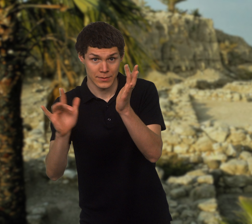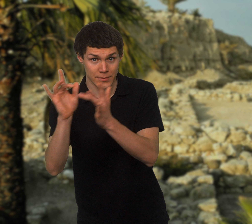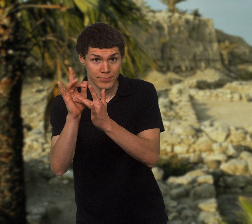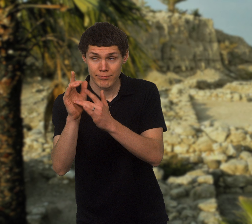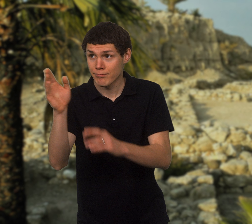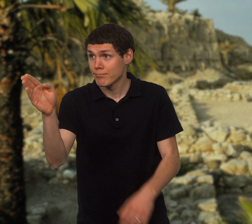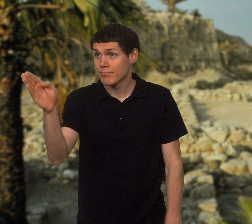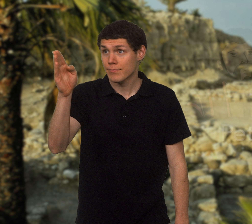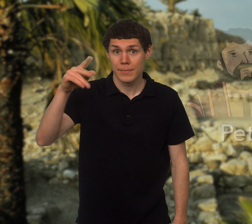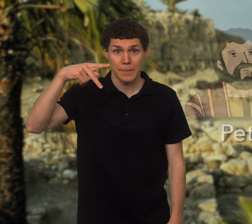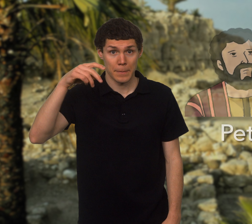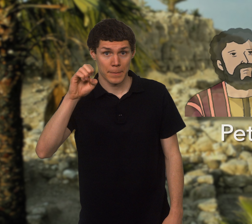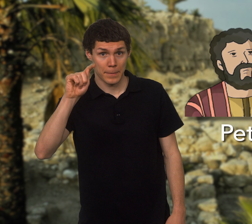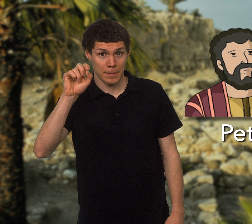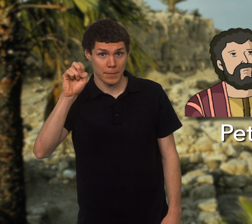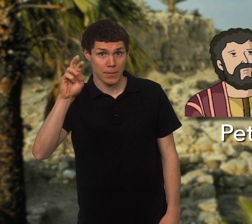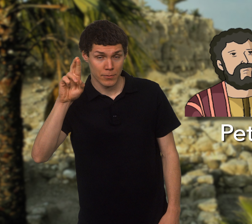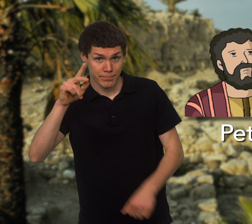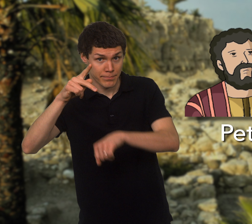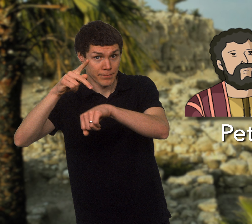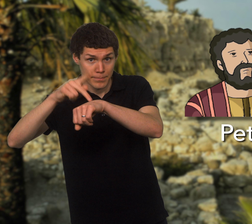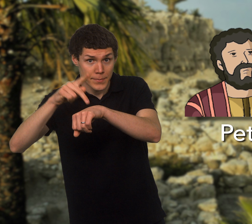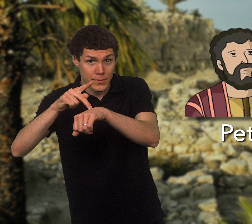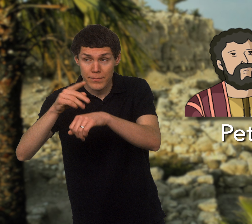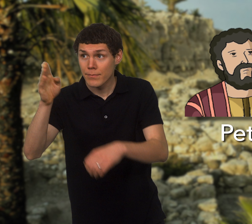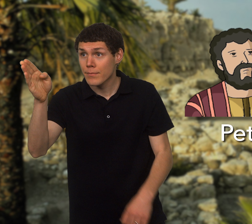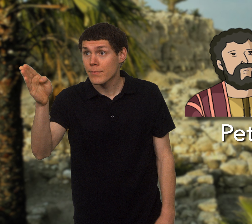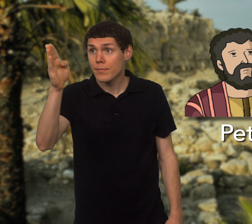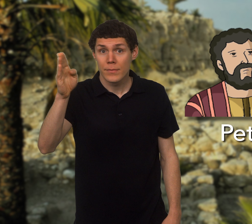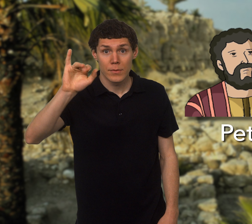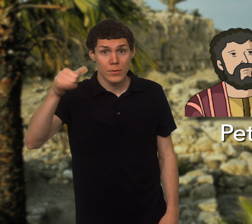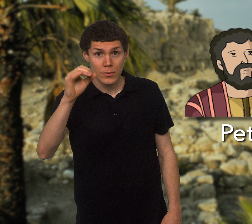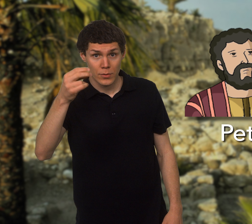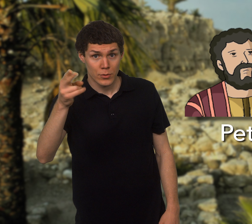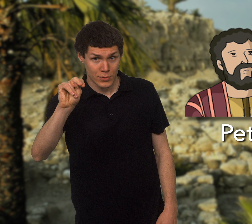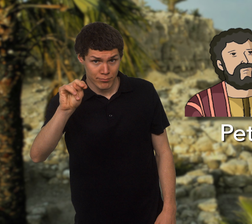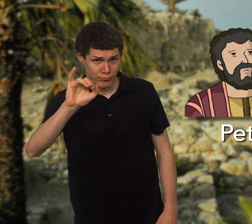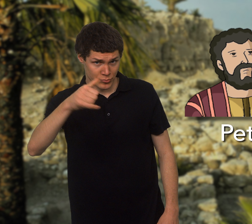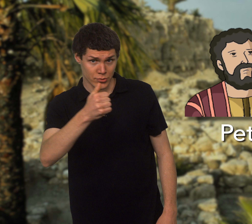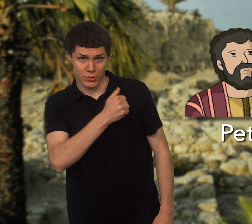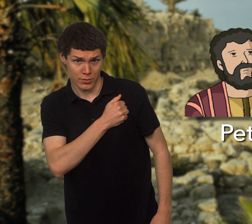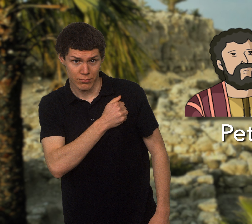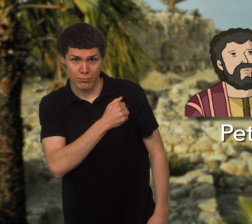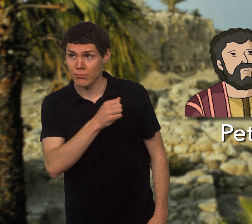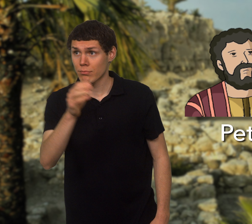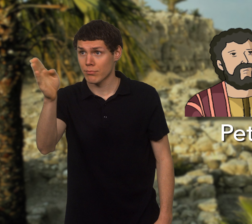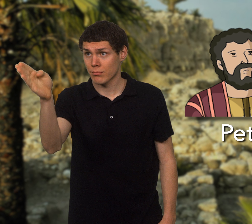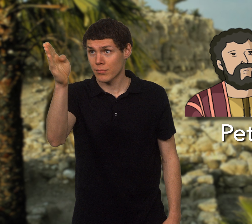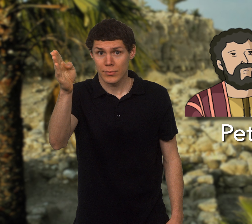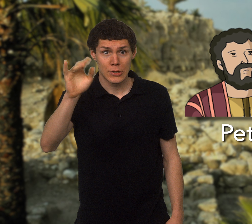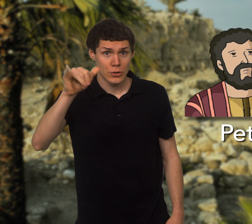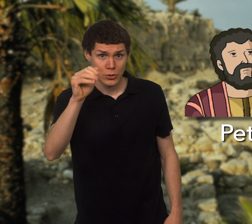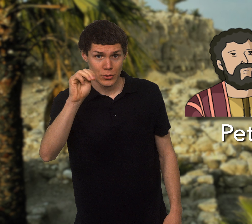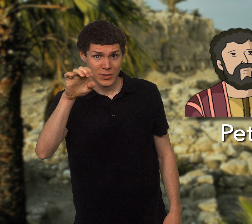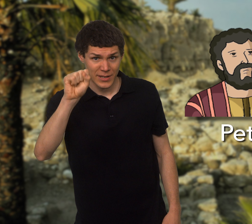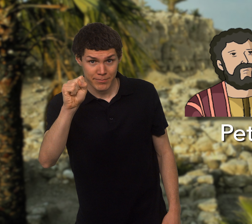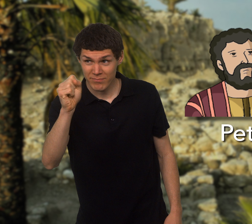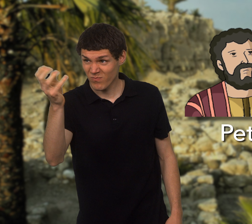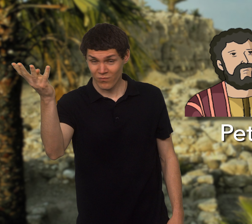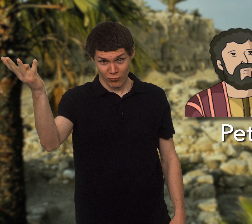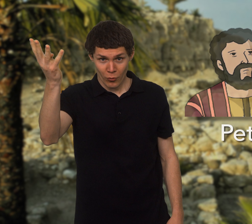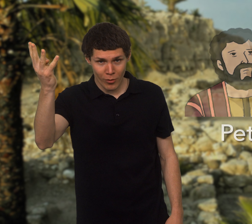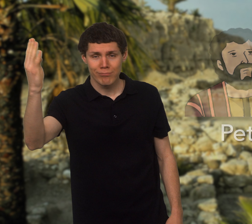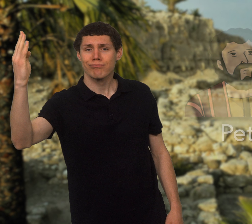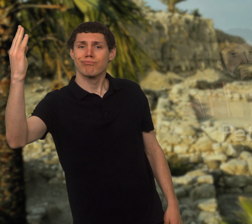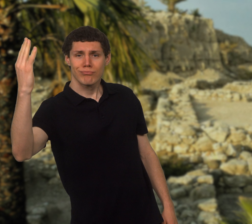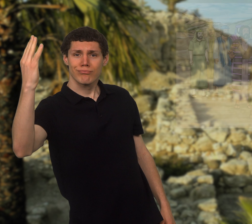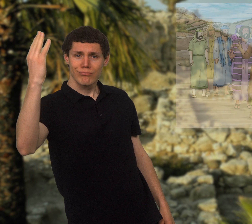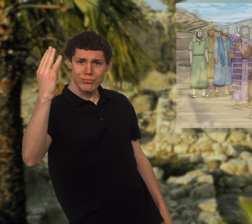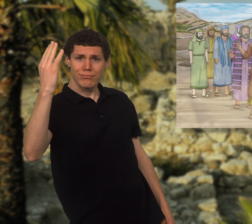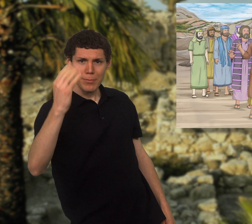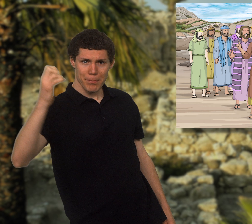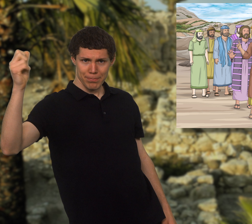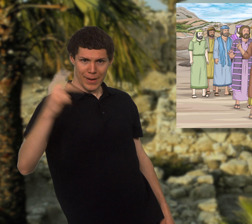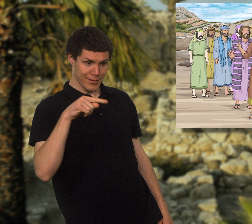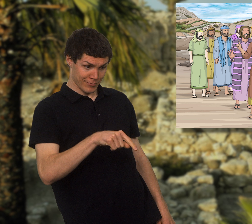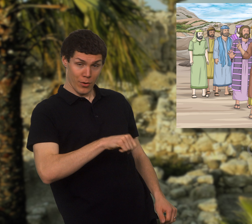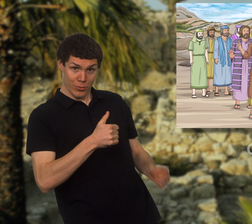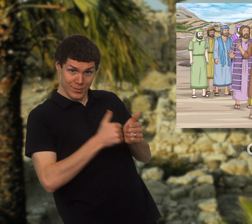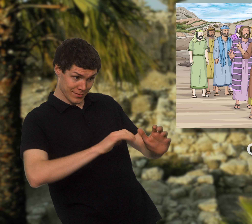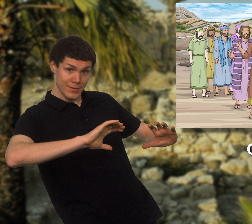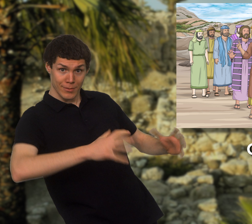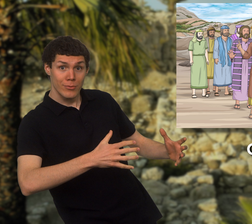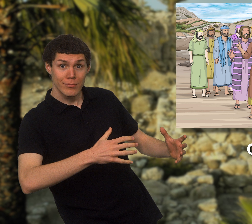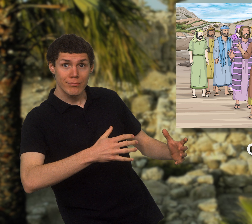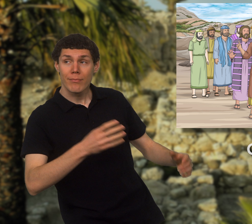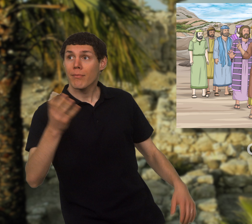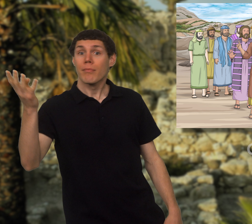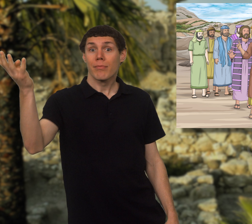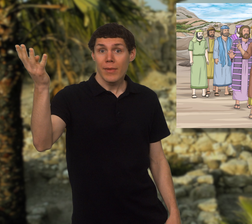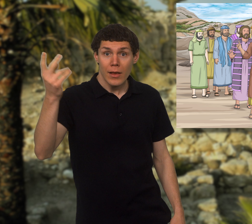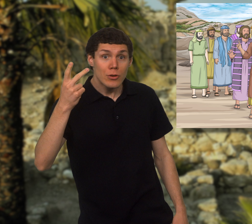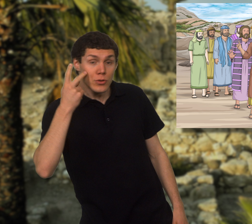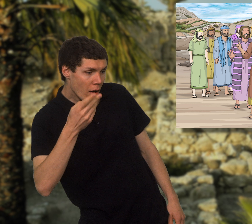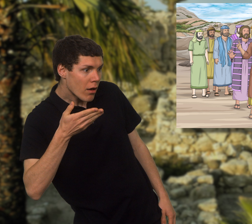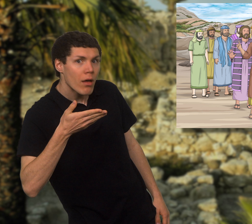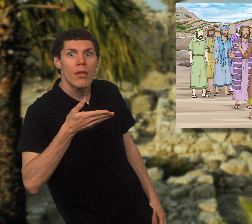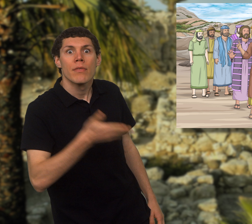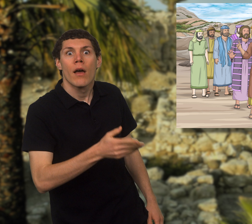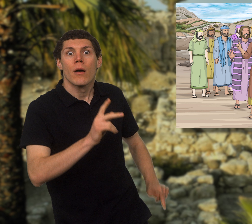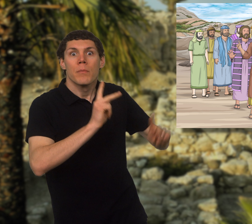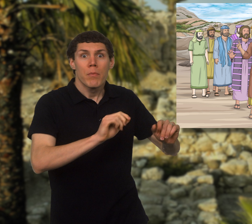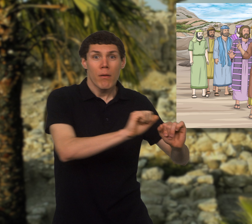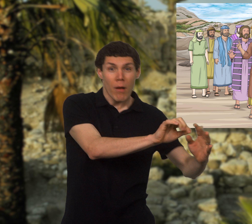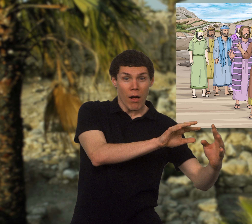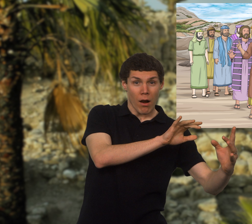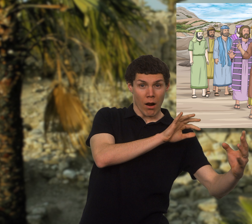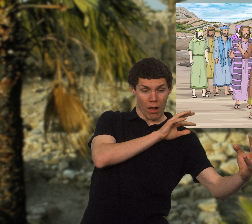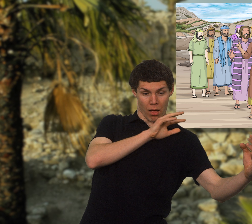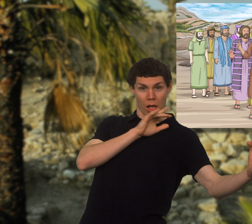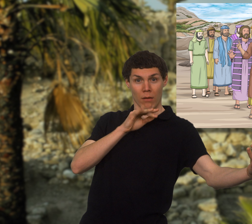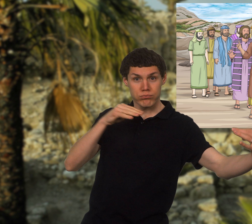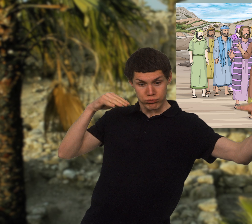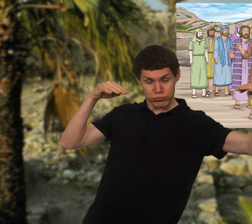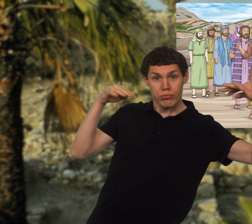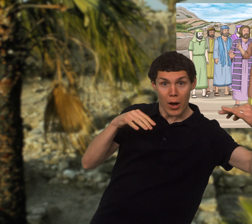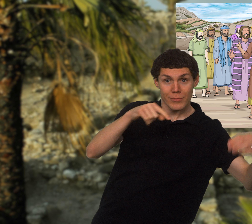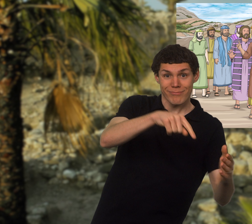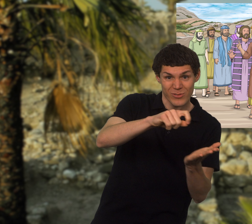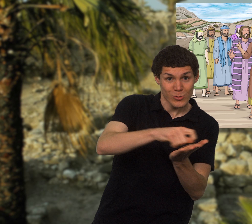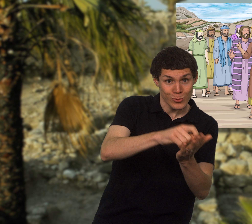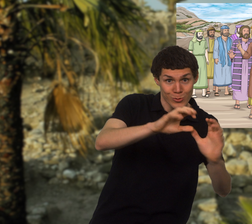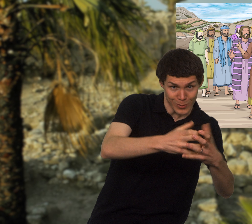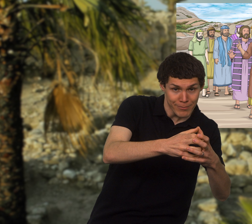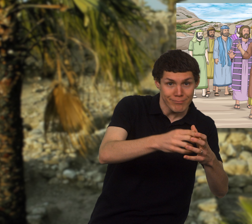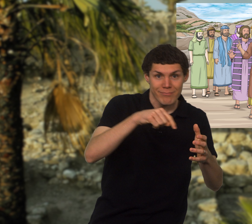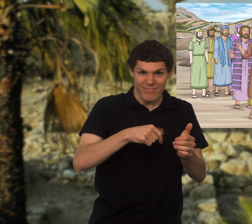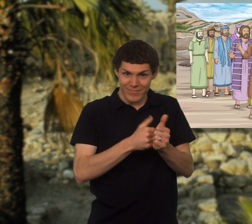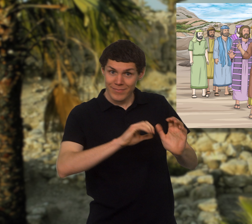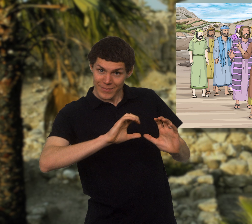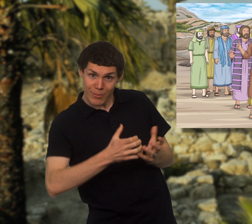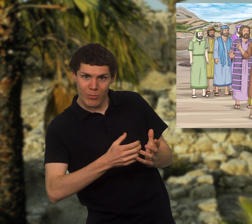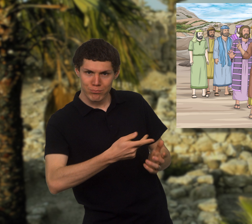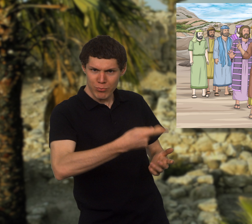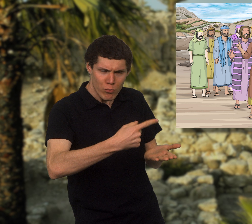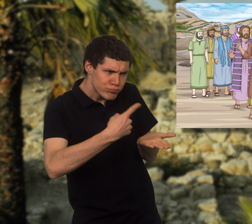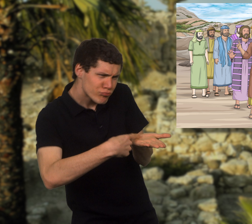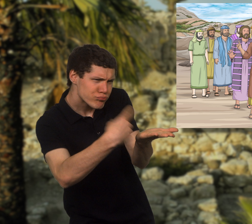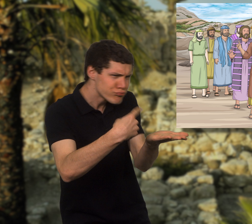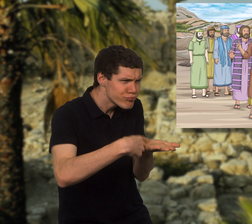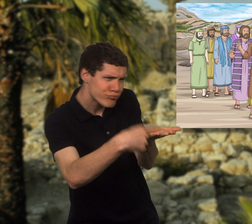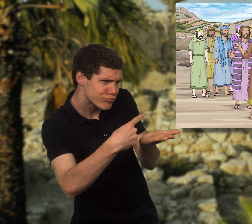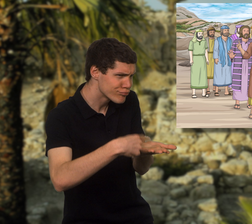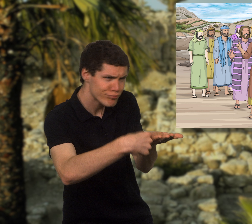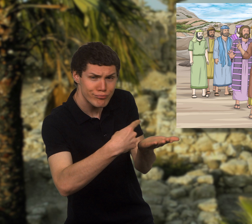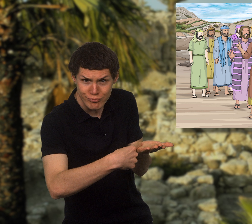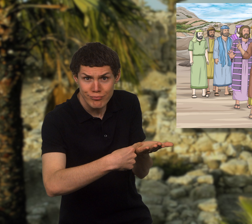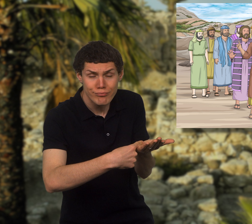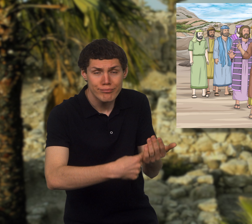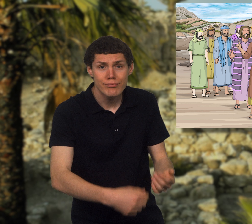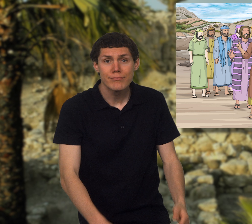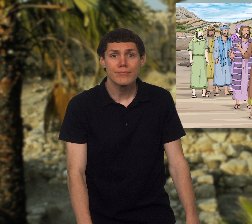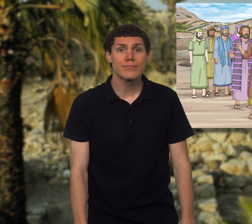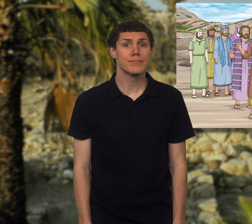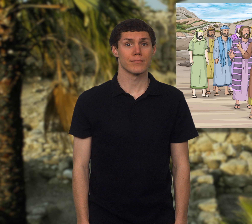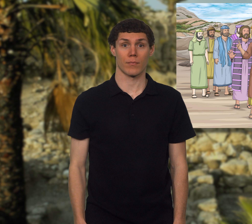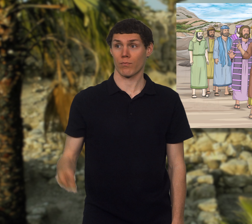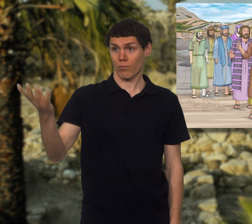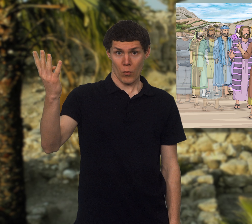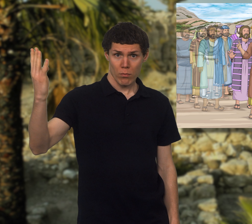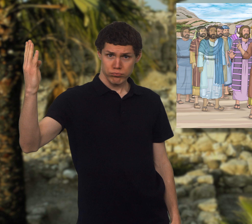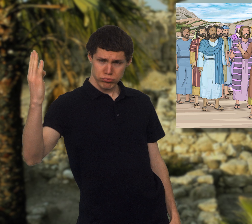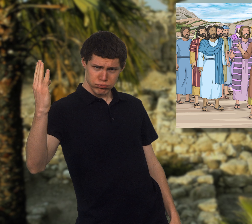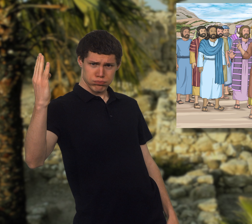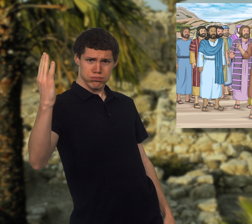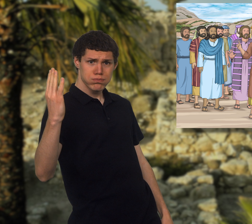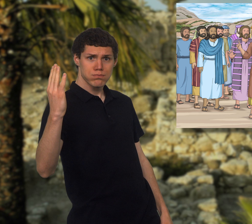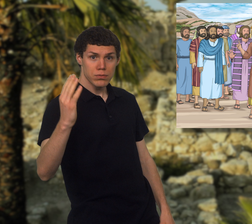When they returned to the other disciples, they saw a large crowd around them, and scribes arguing with them.